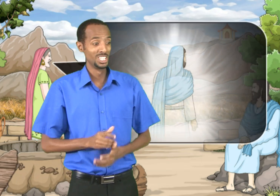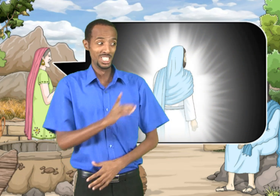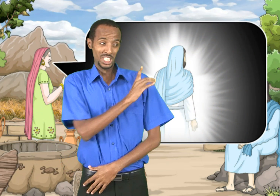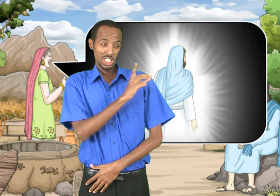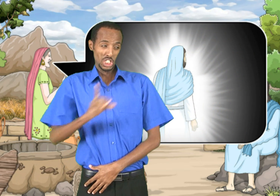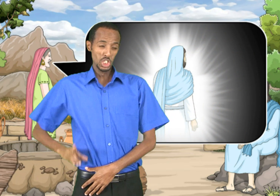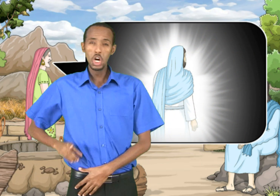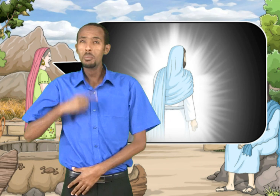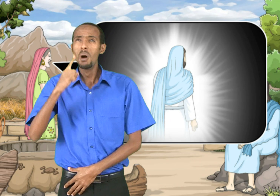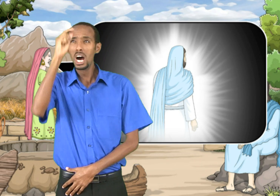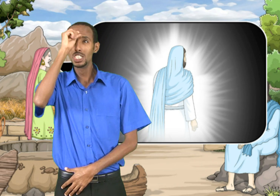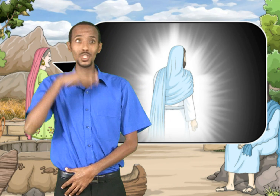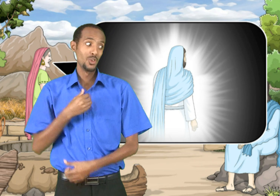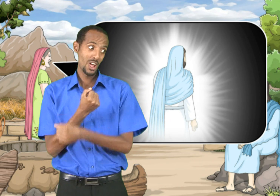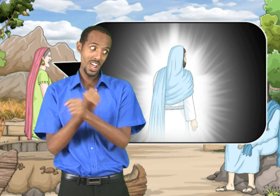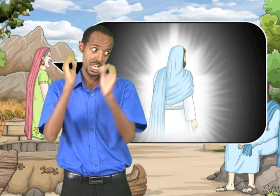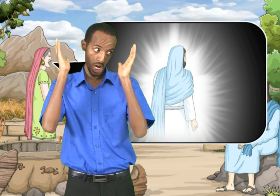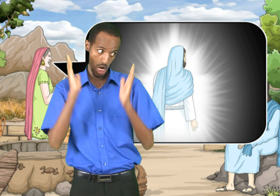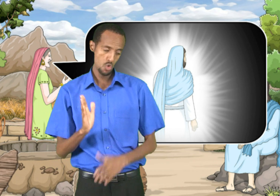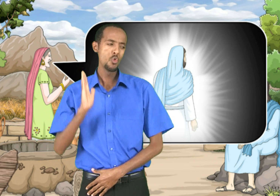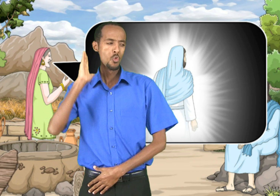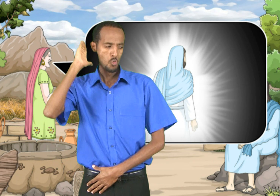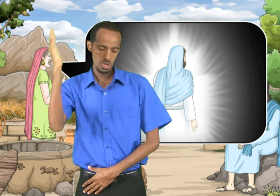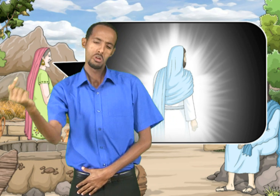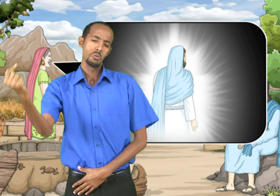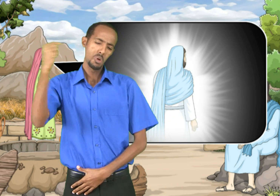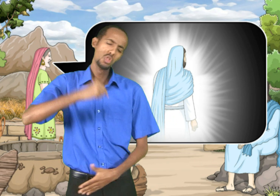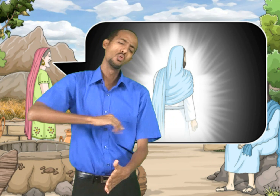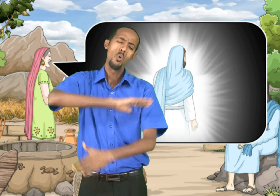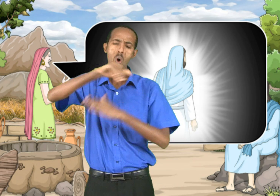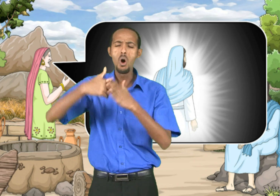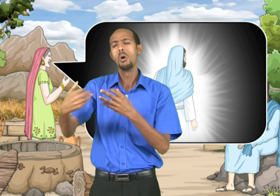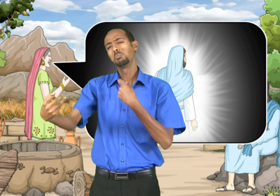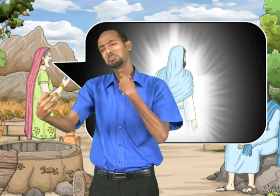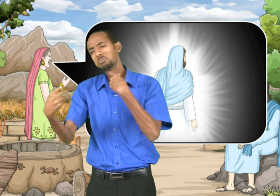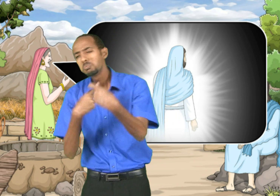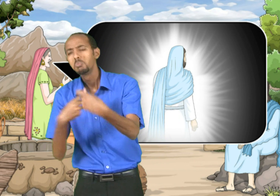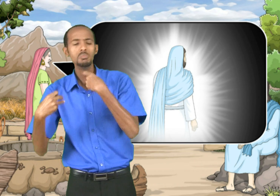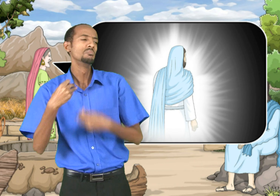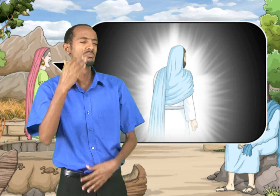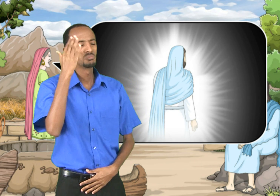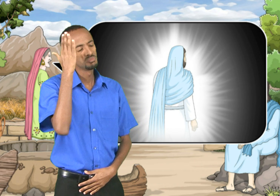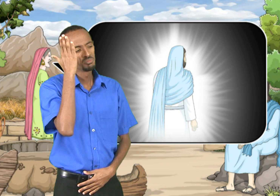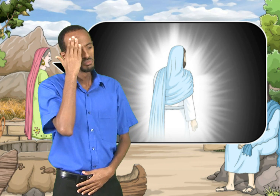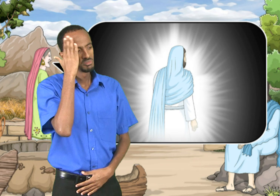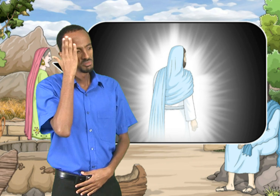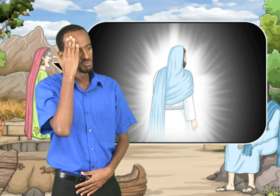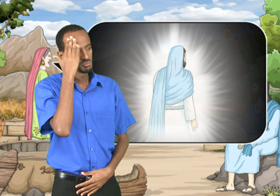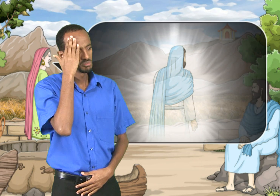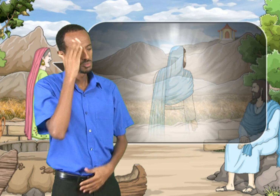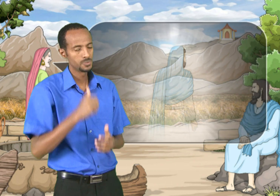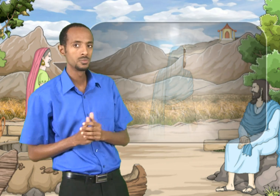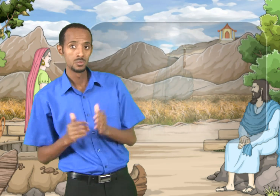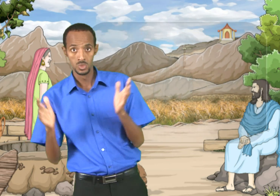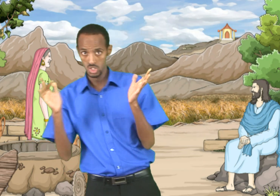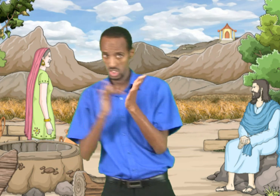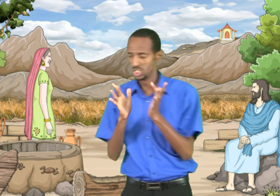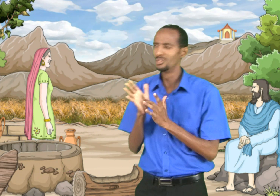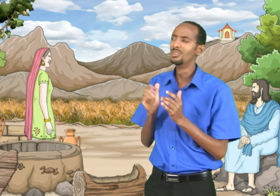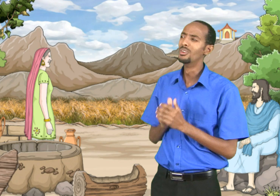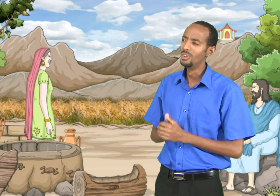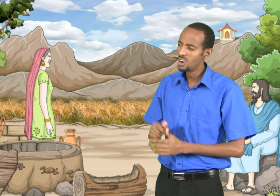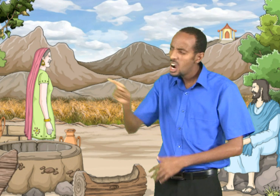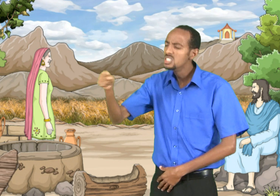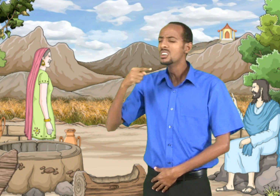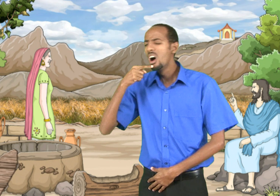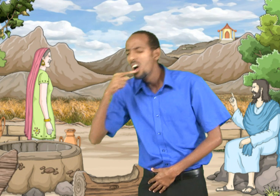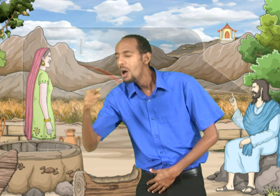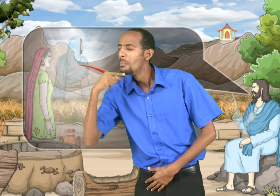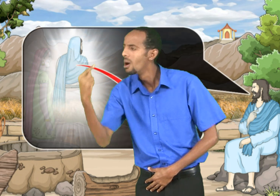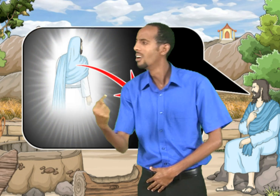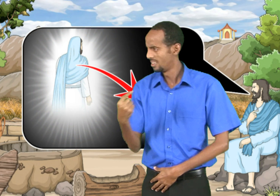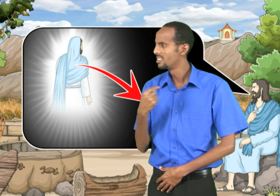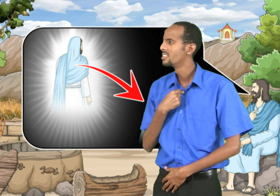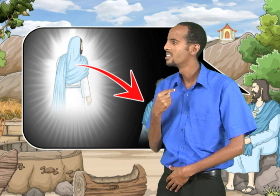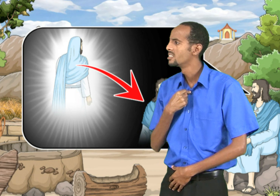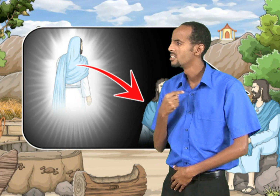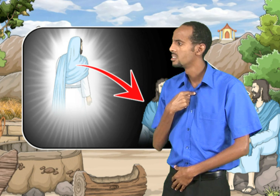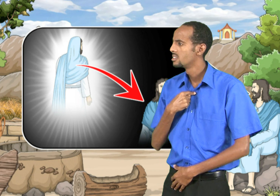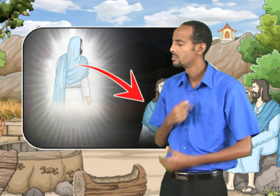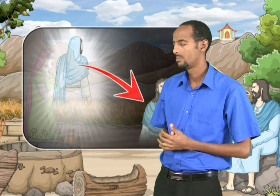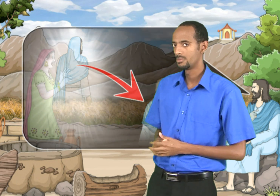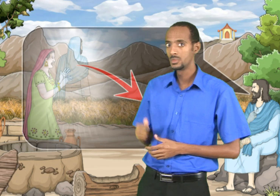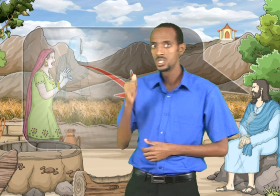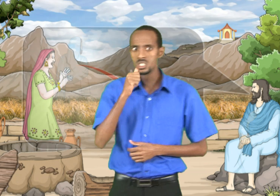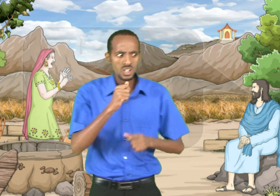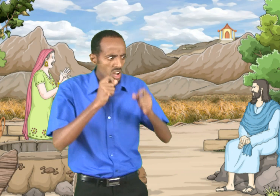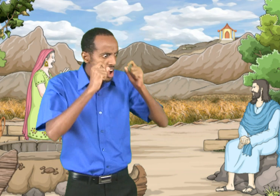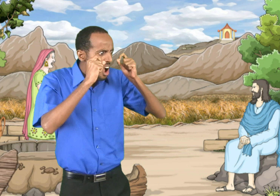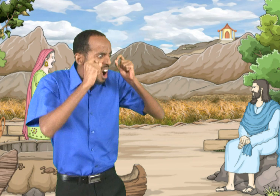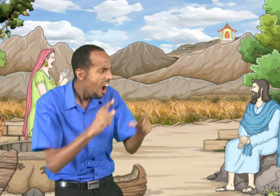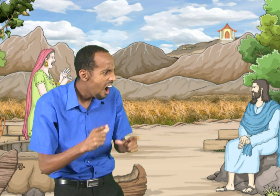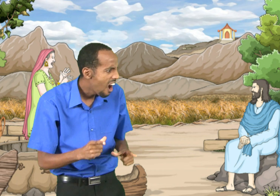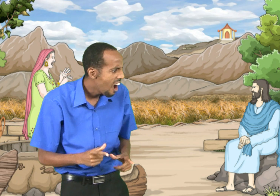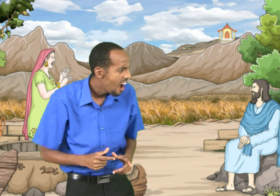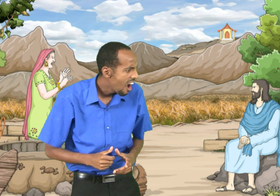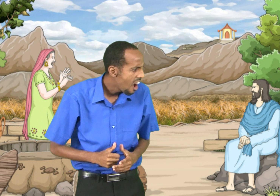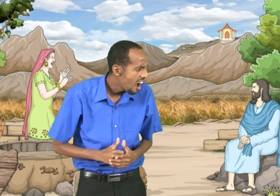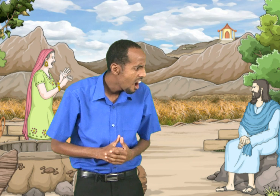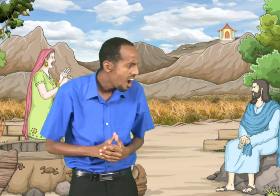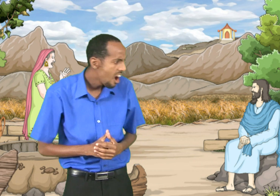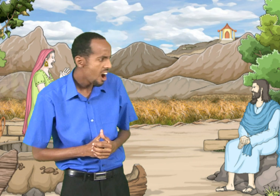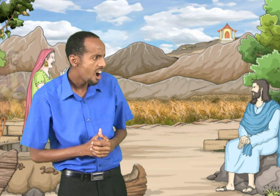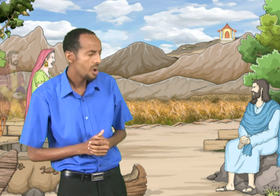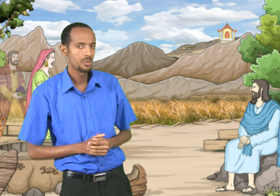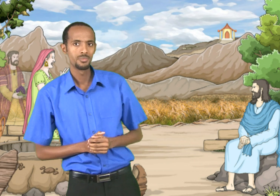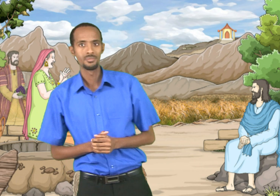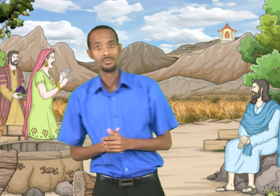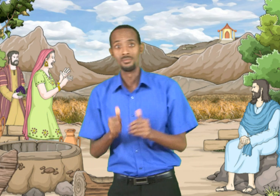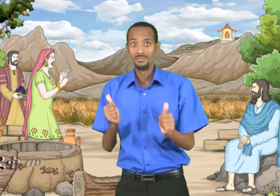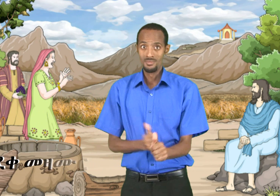When He comes, He will explain everything to us.” Jesus answered, “I who speak to you am He.”